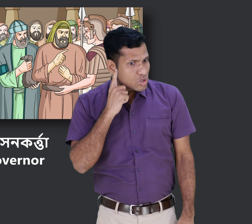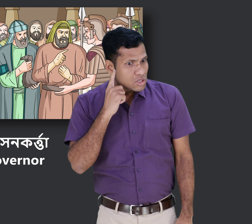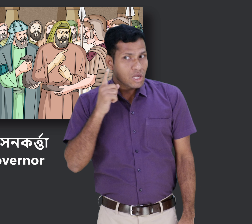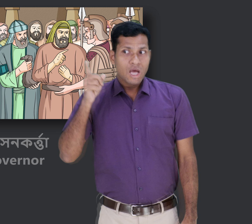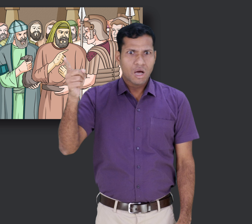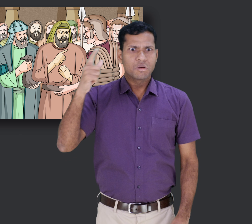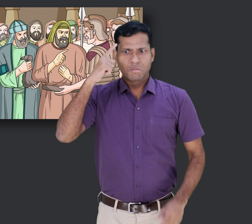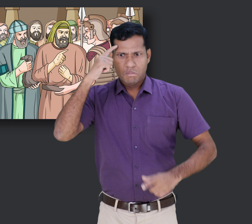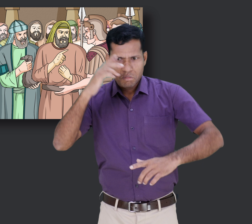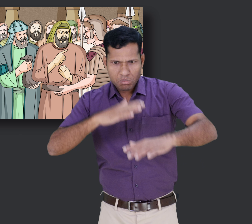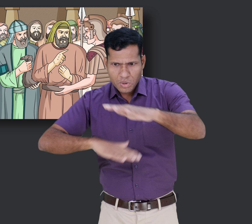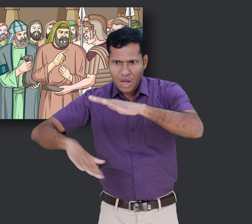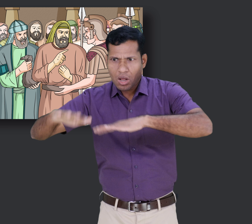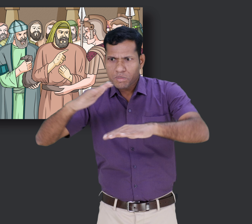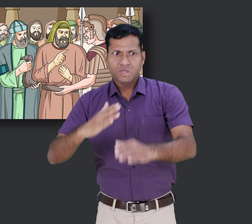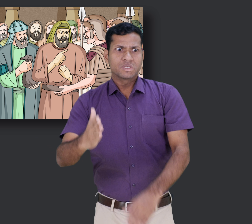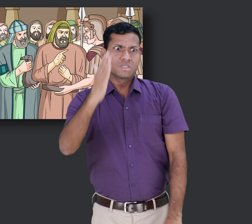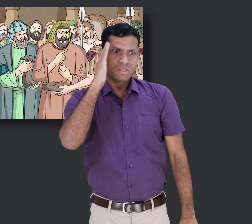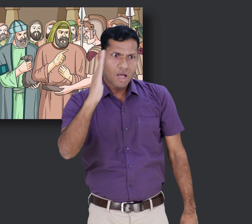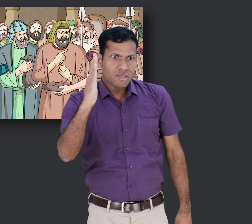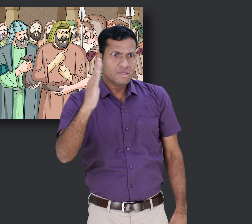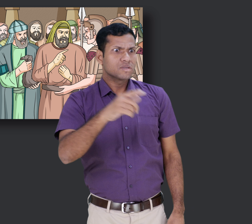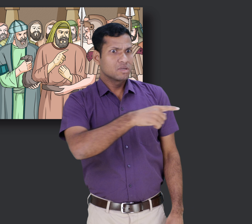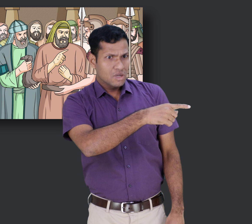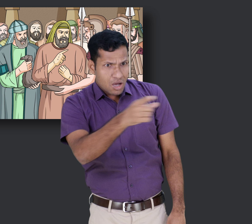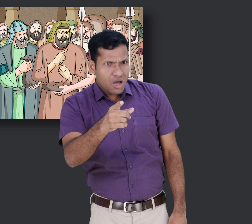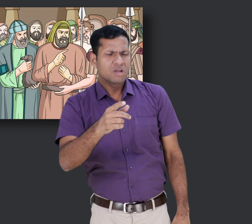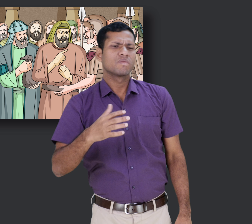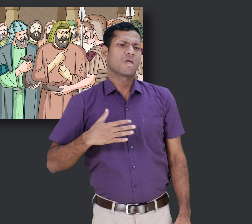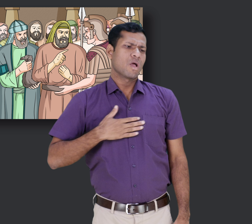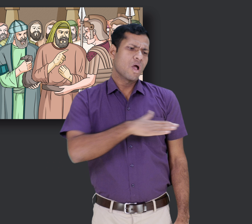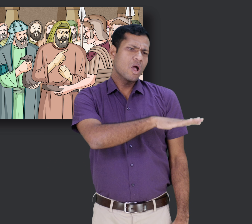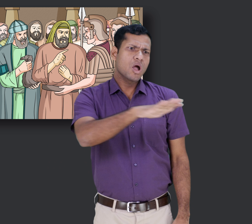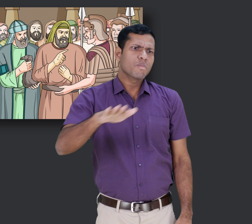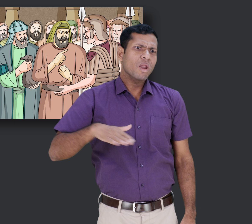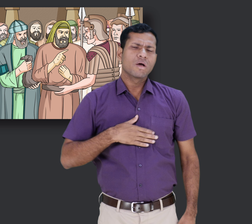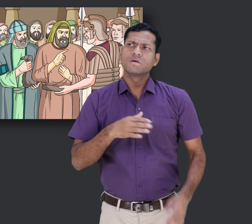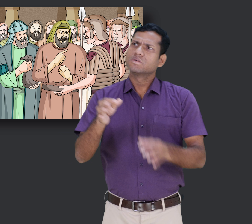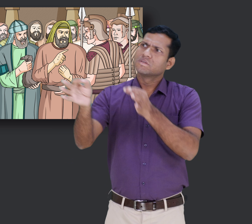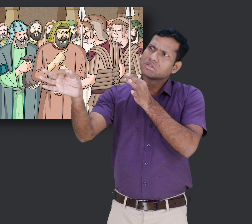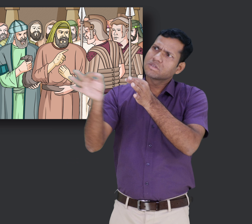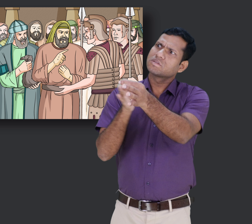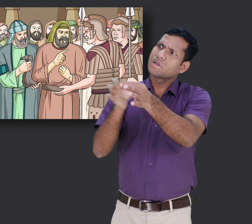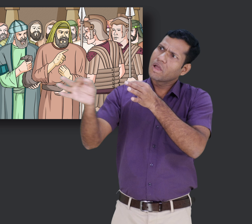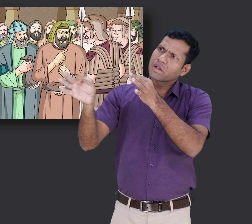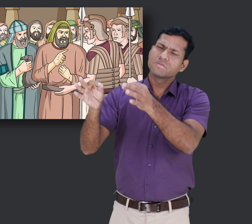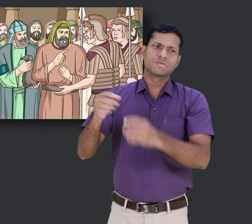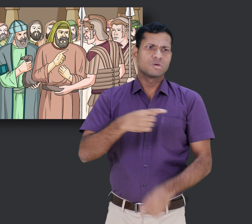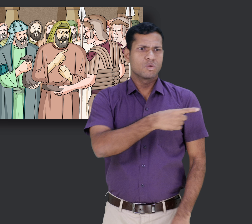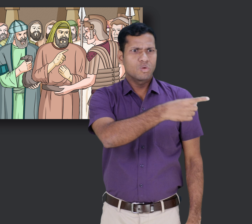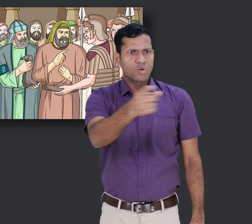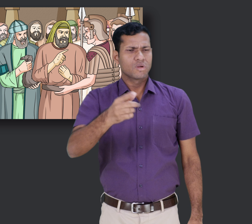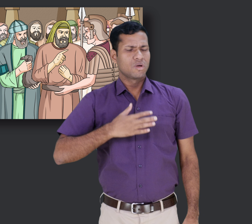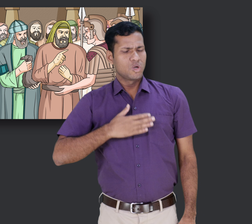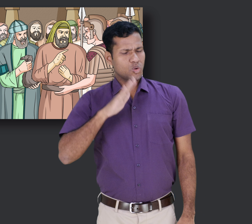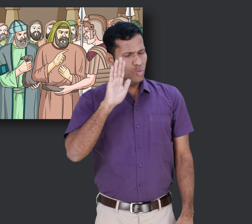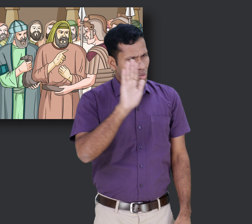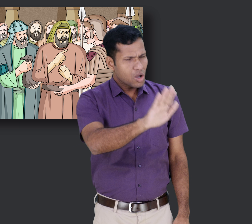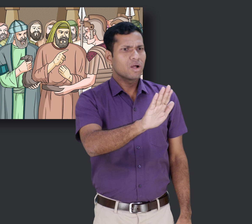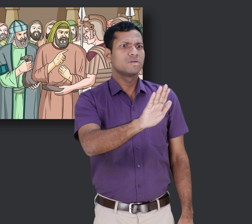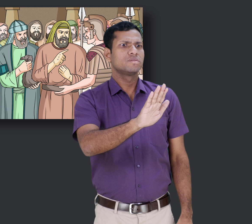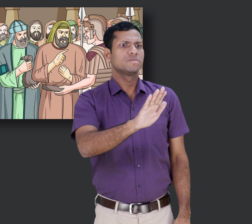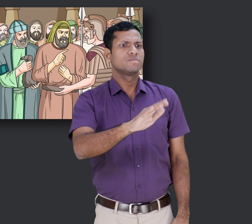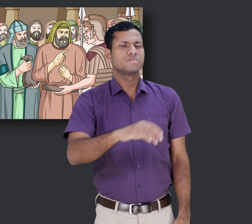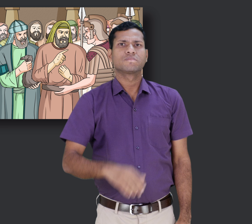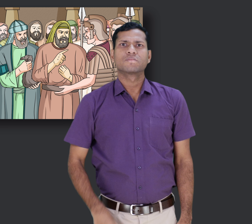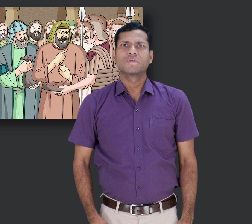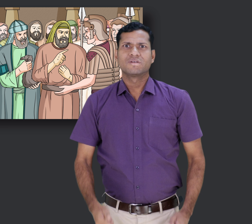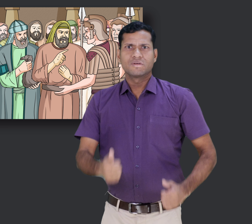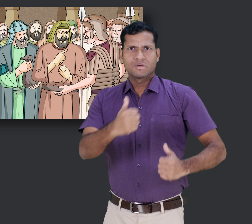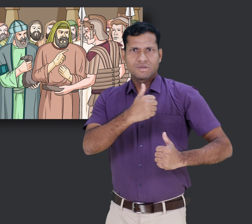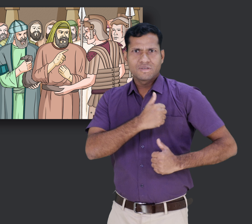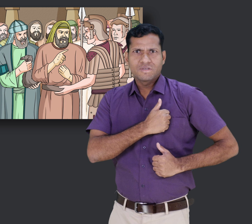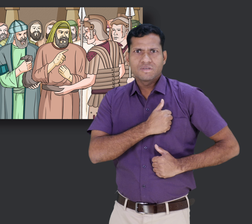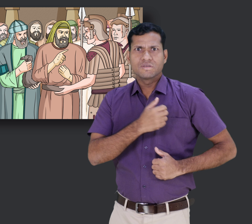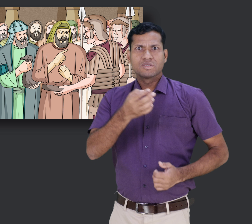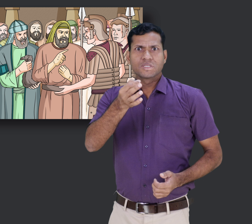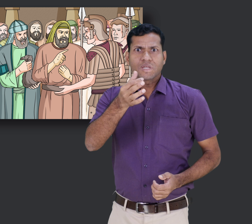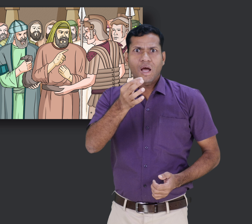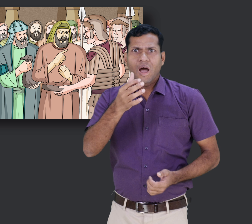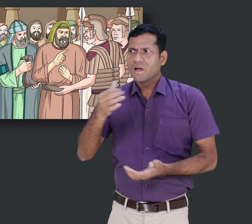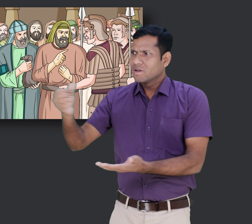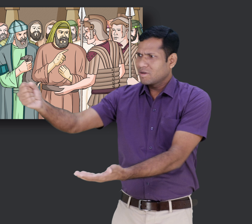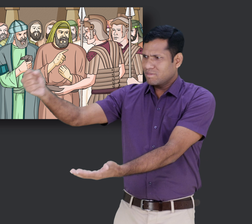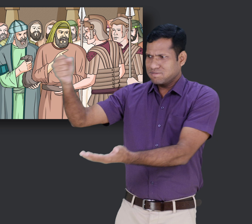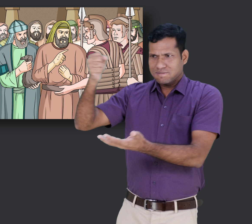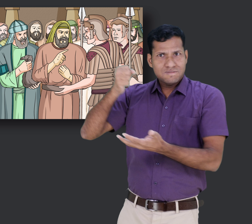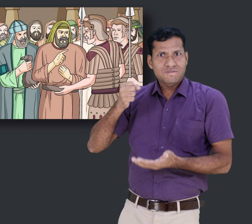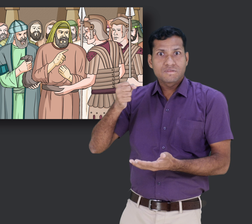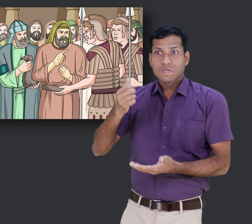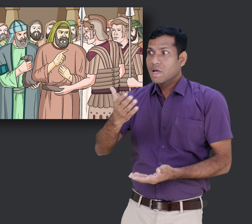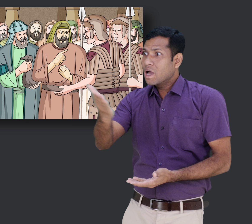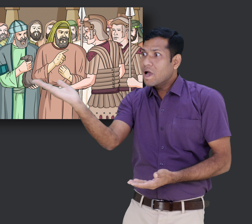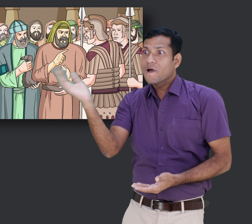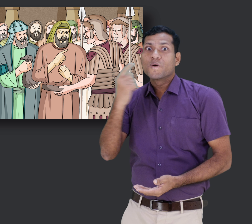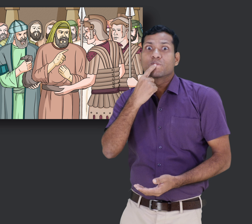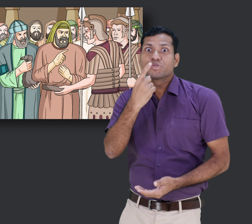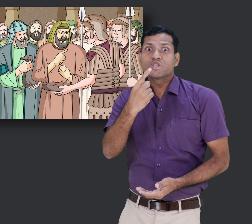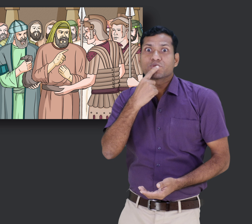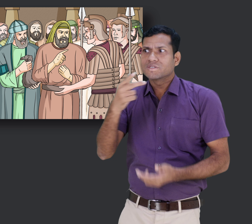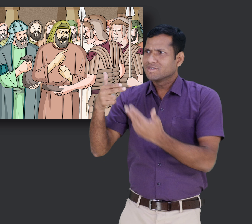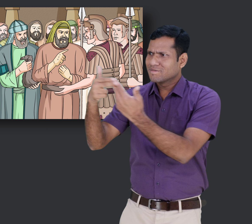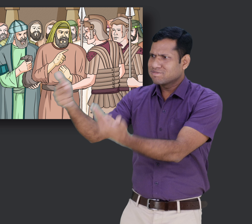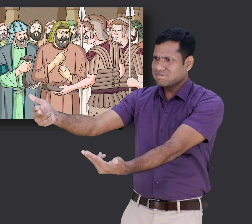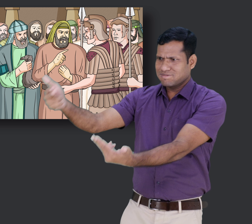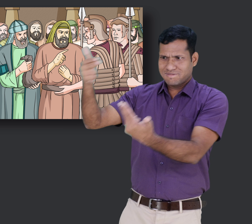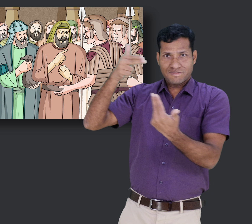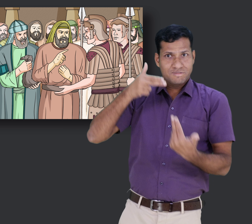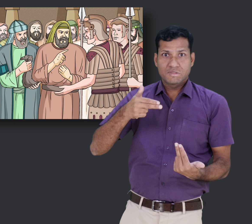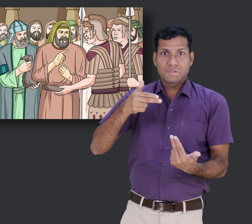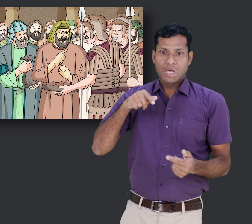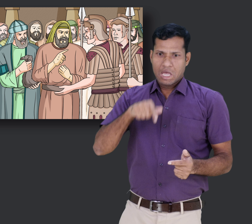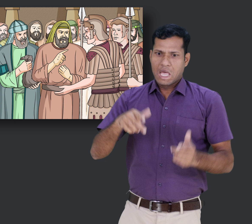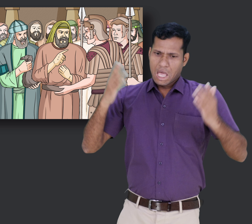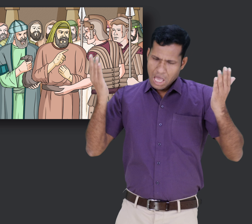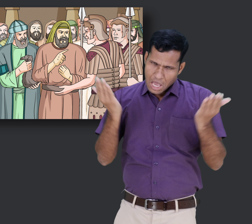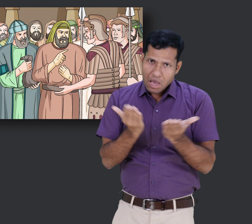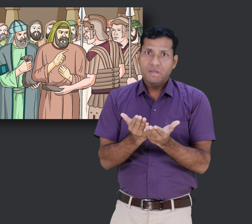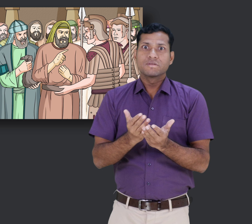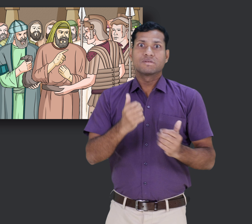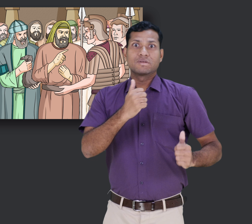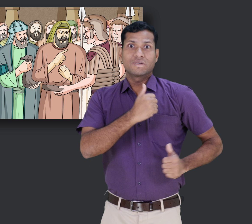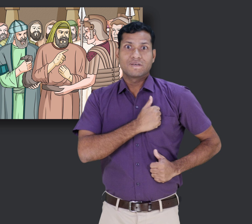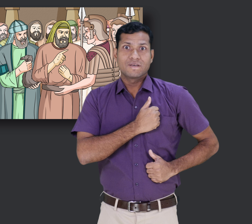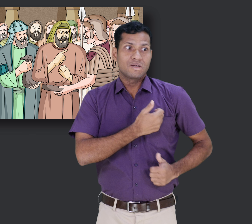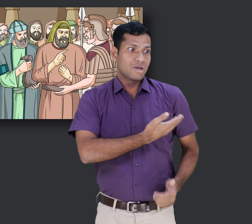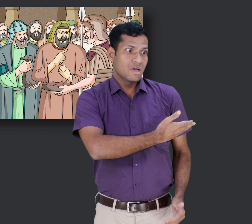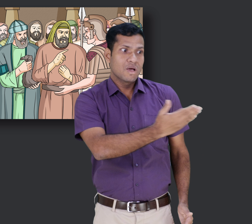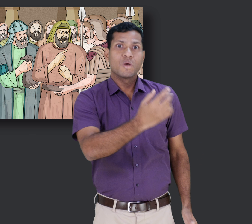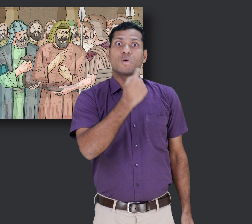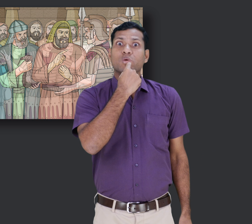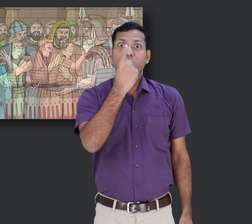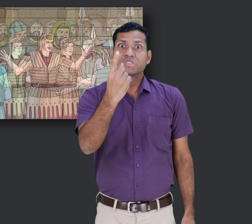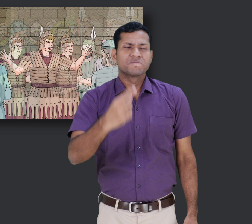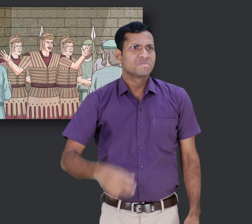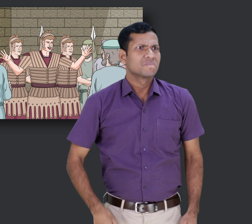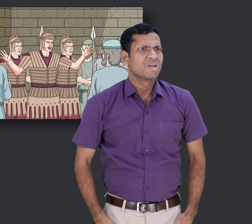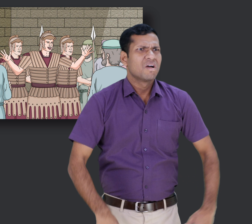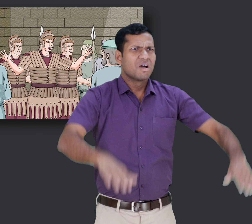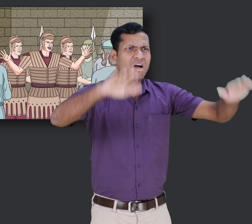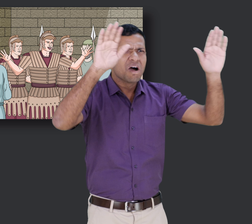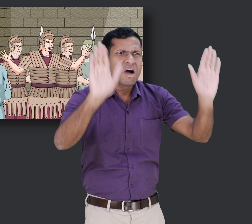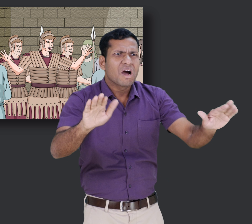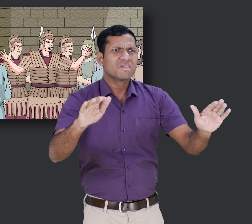If this report reaches the governor, we will satisfy him and keep you out of trouble.”